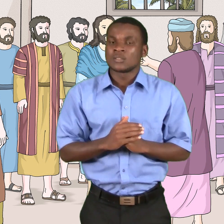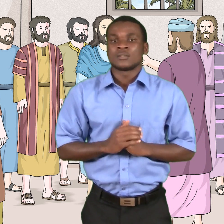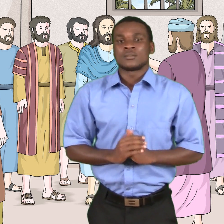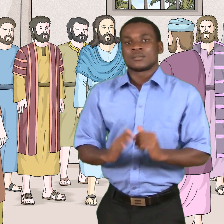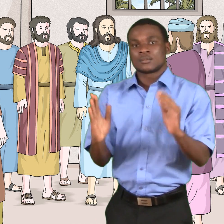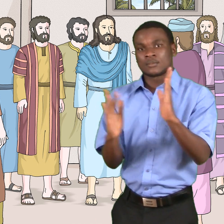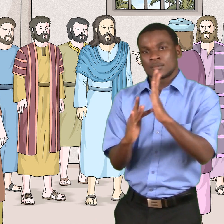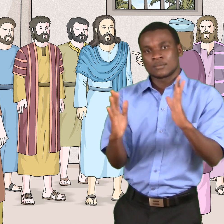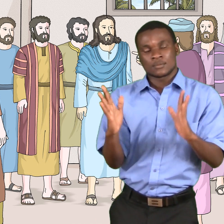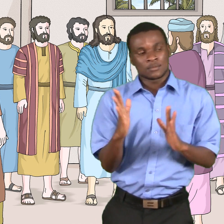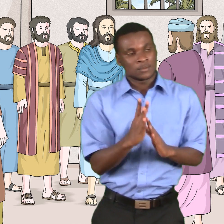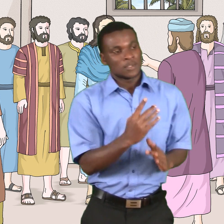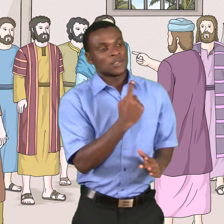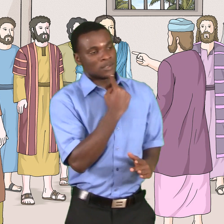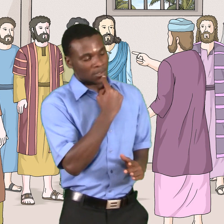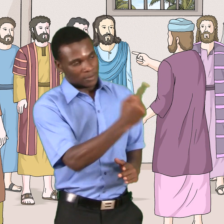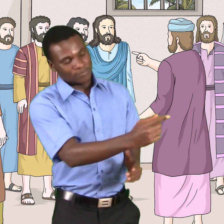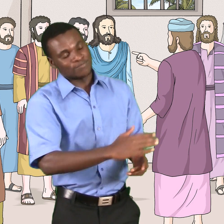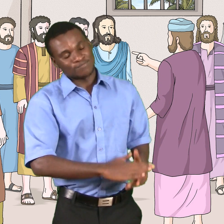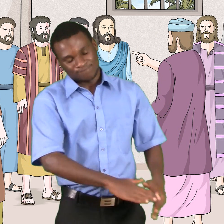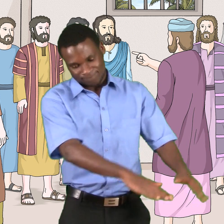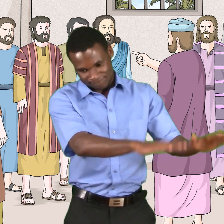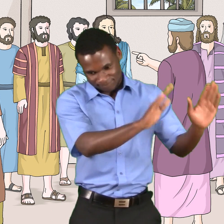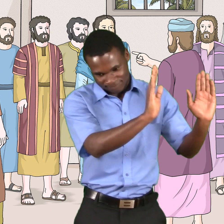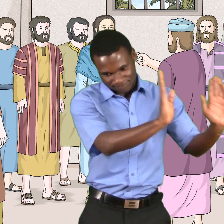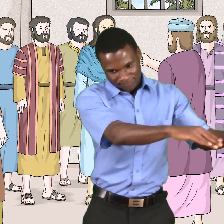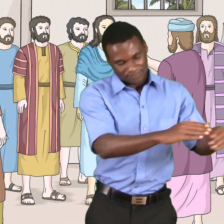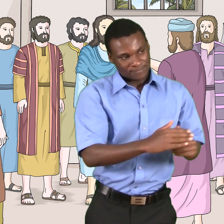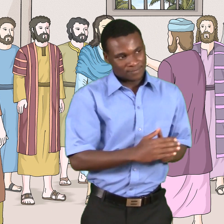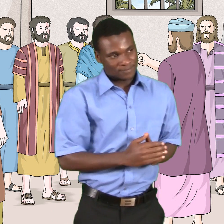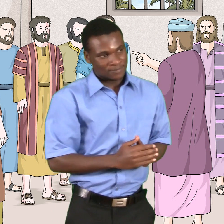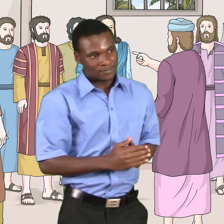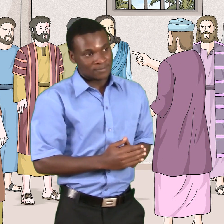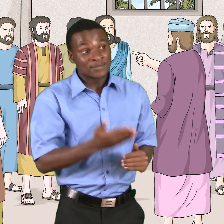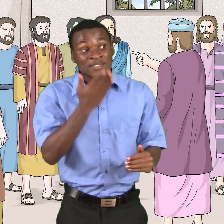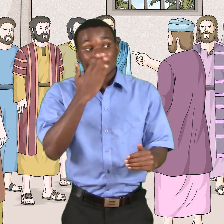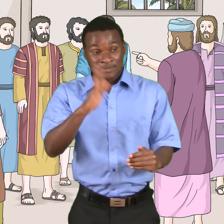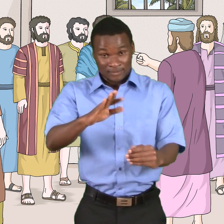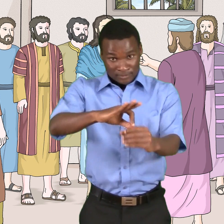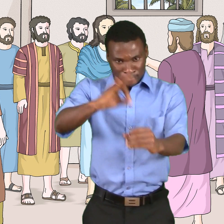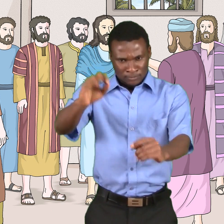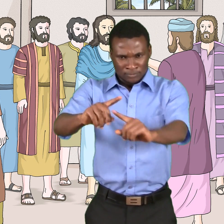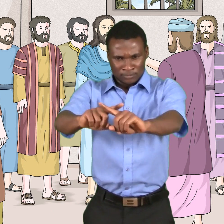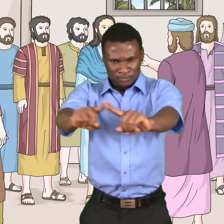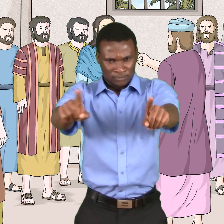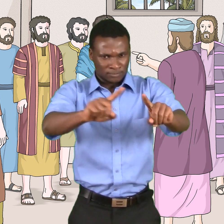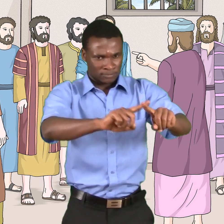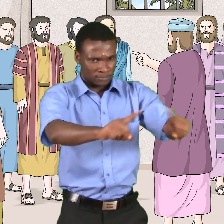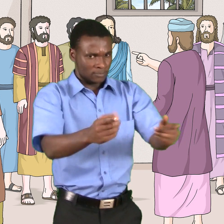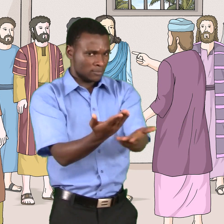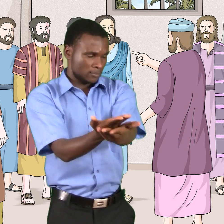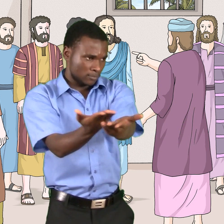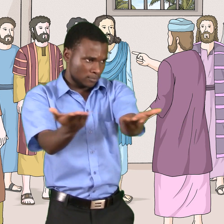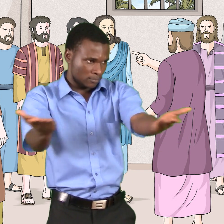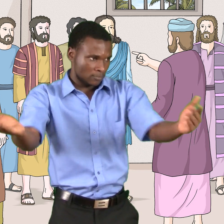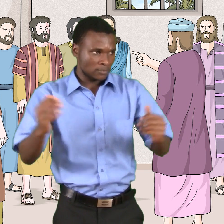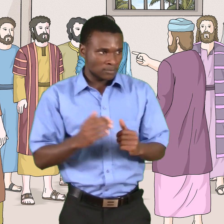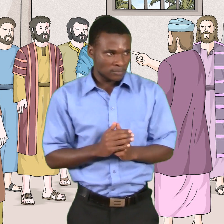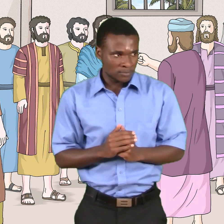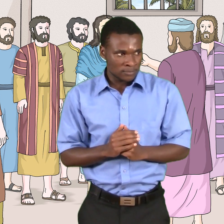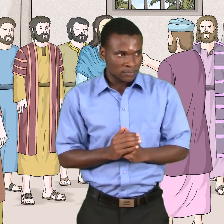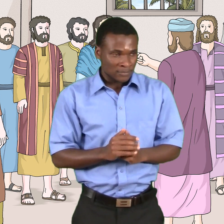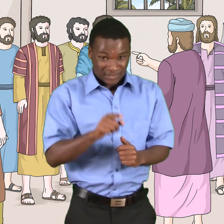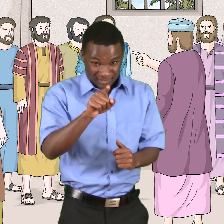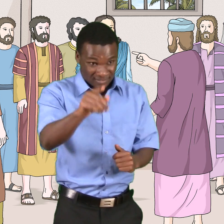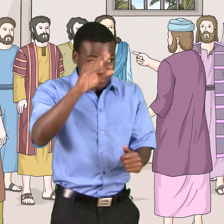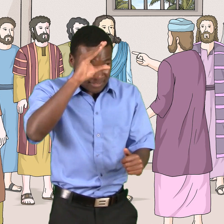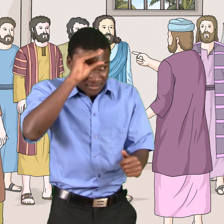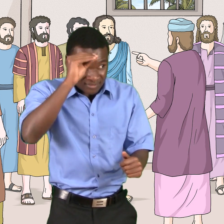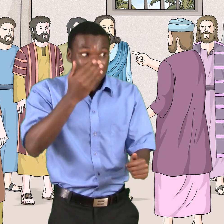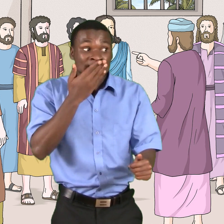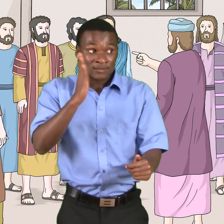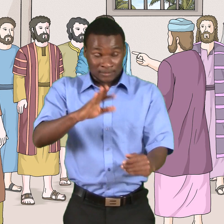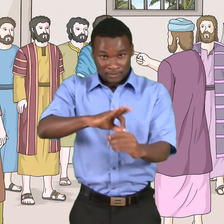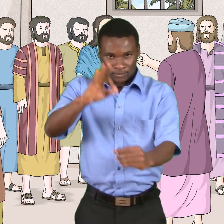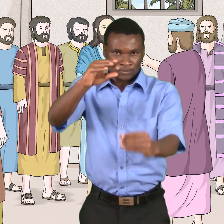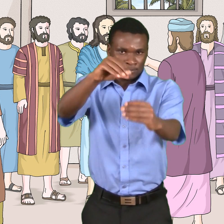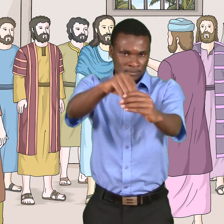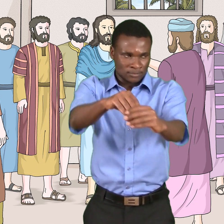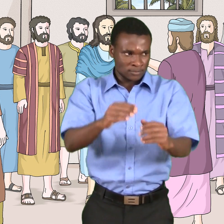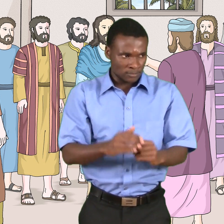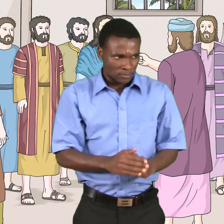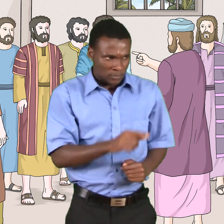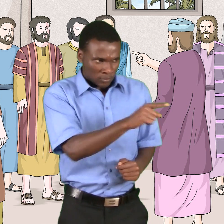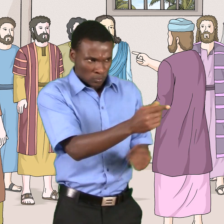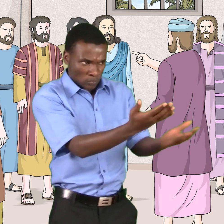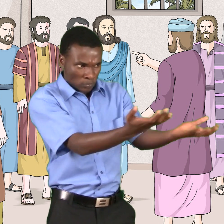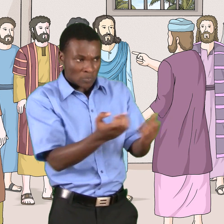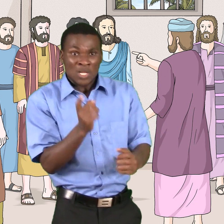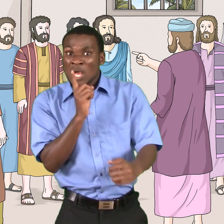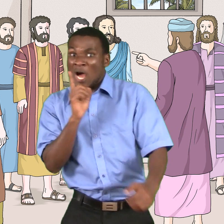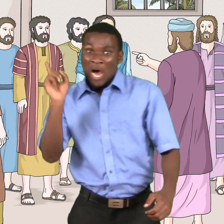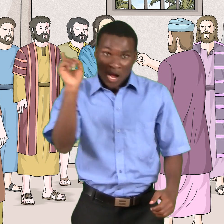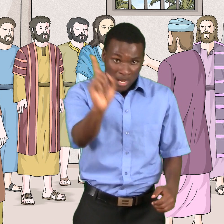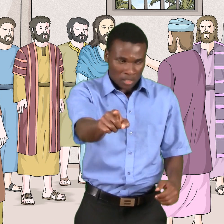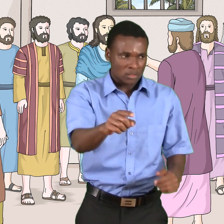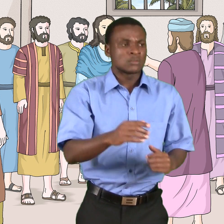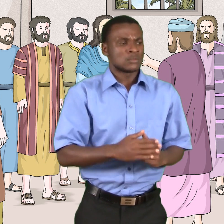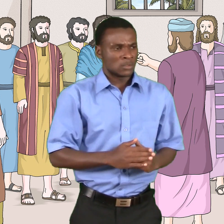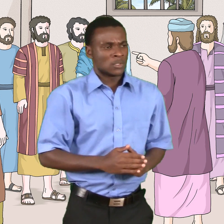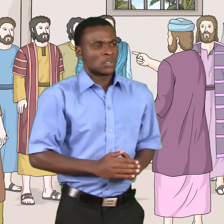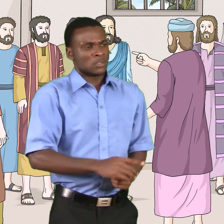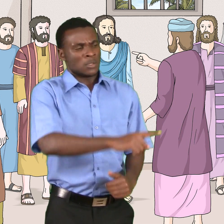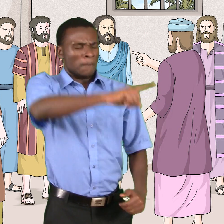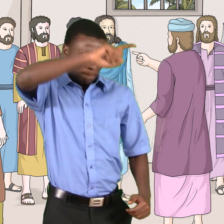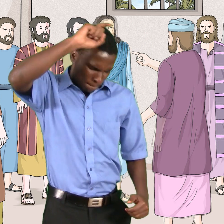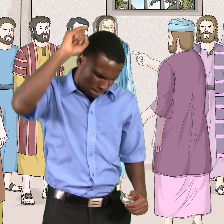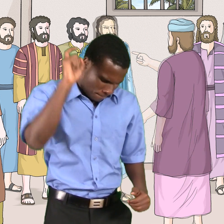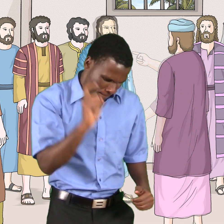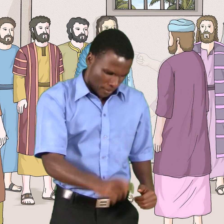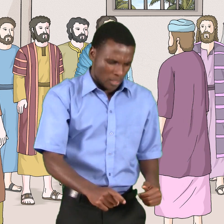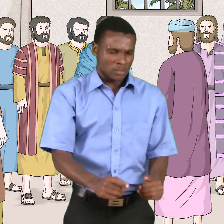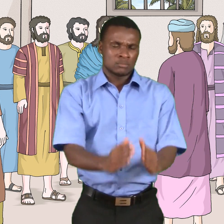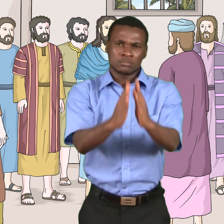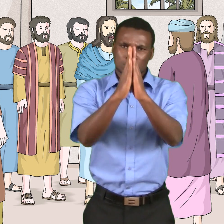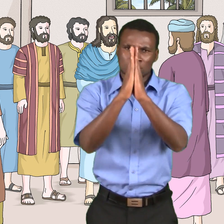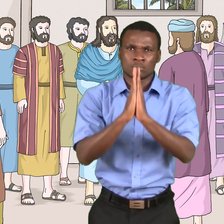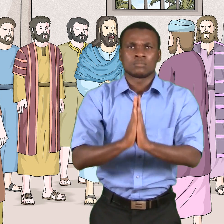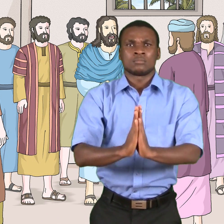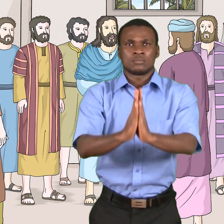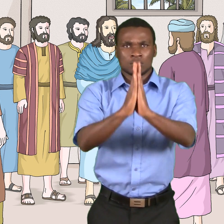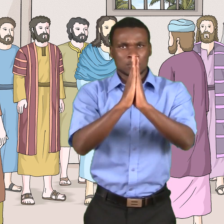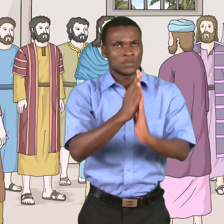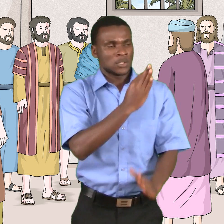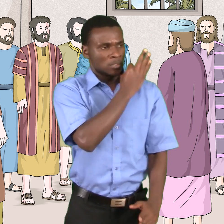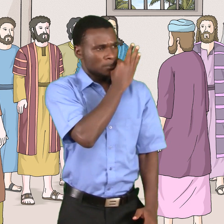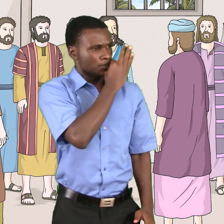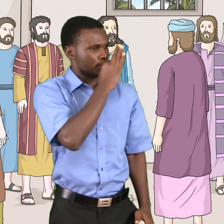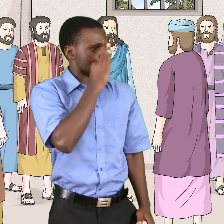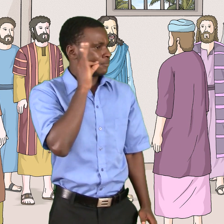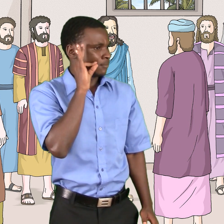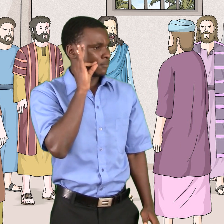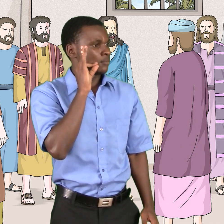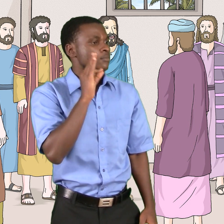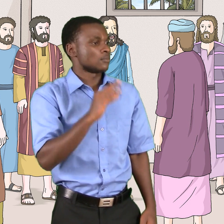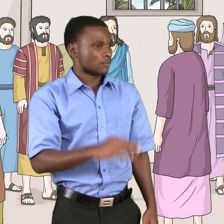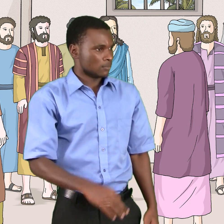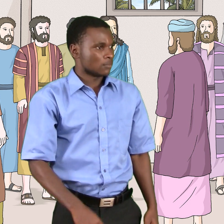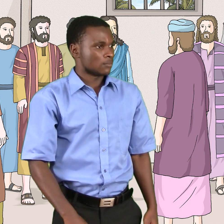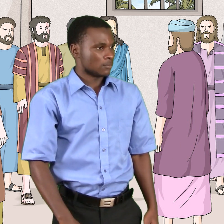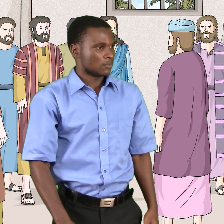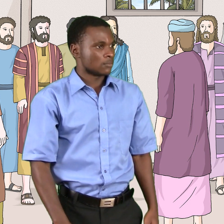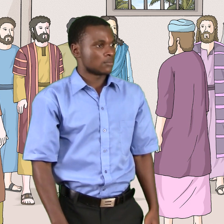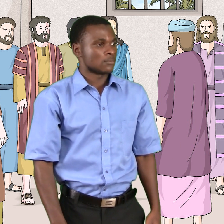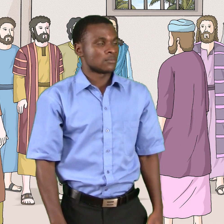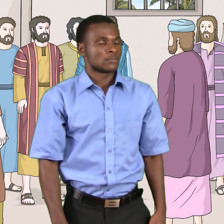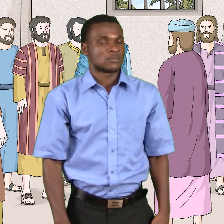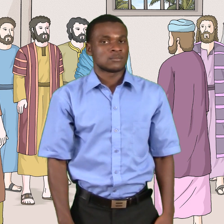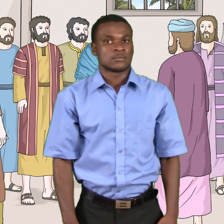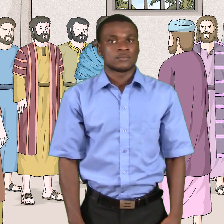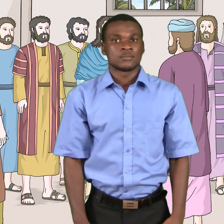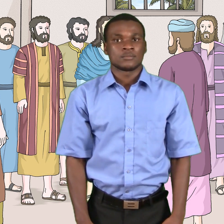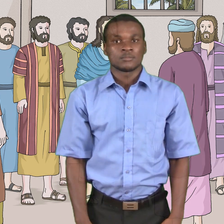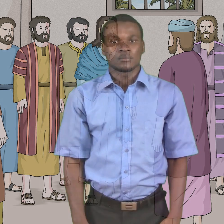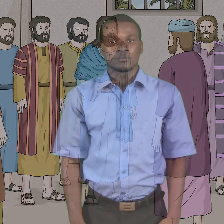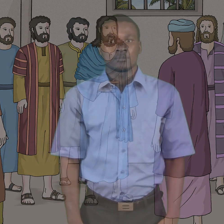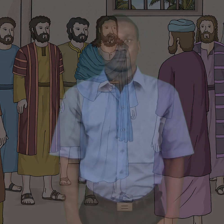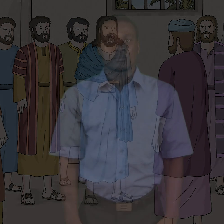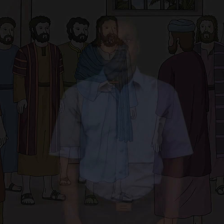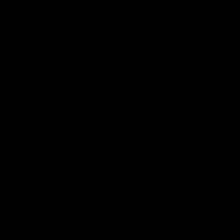Jesus answered, “This kind cannot come out, except by prayer.”